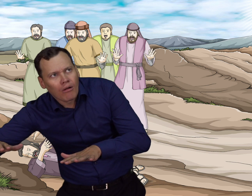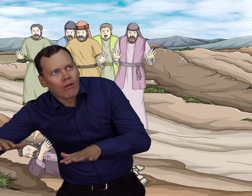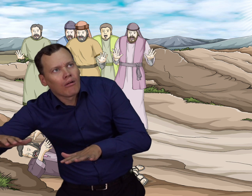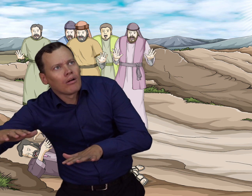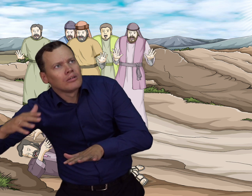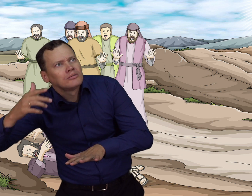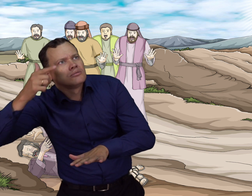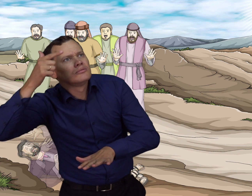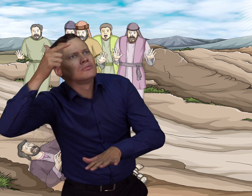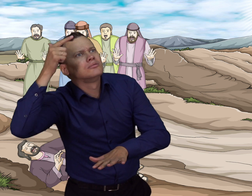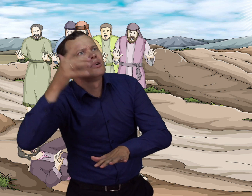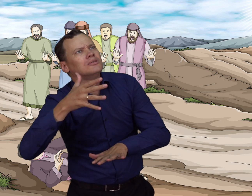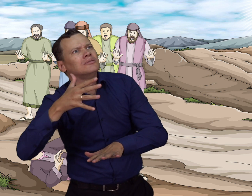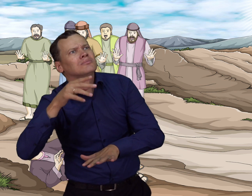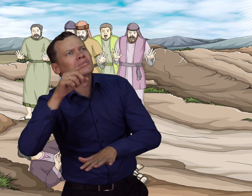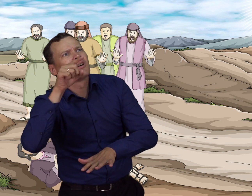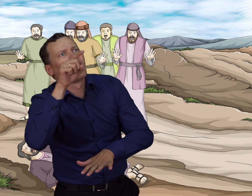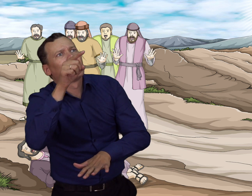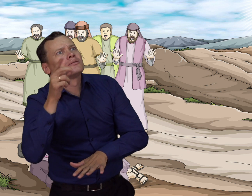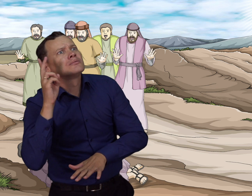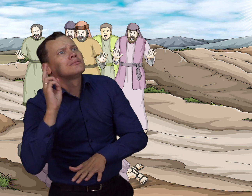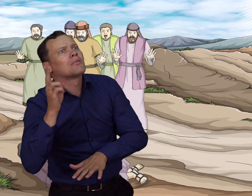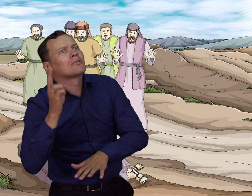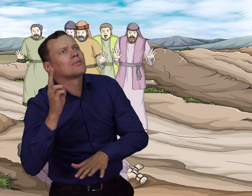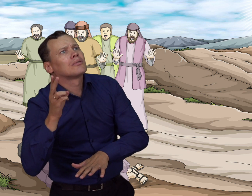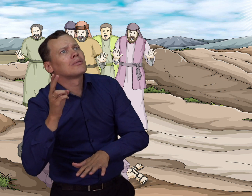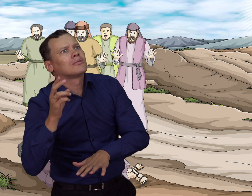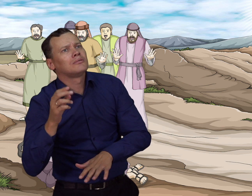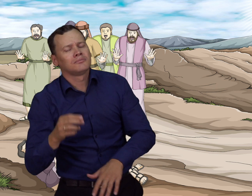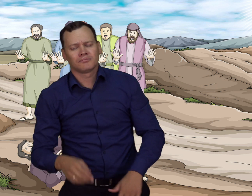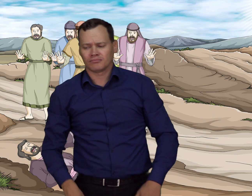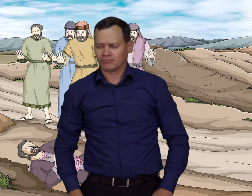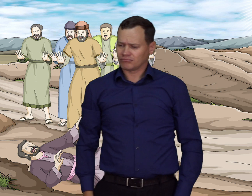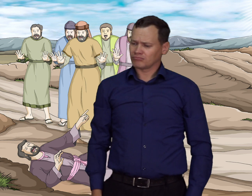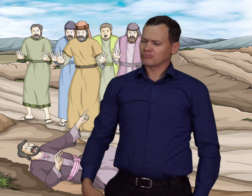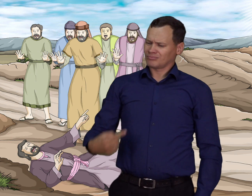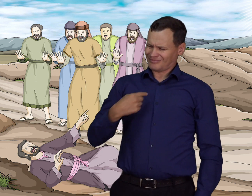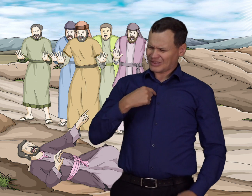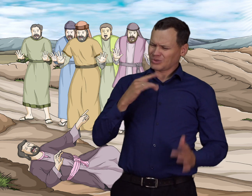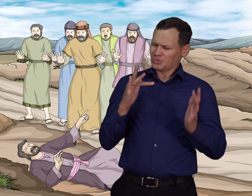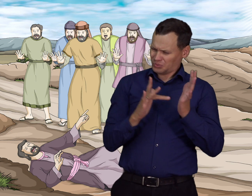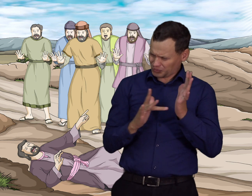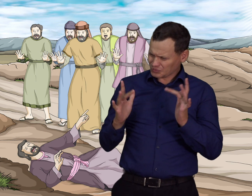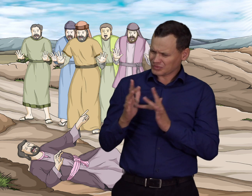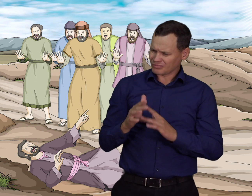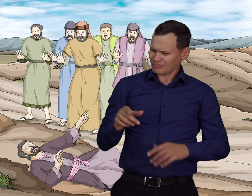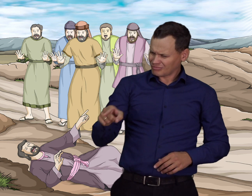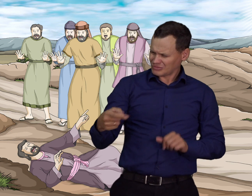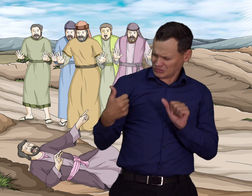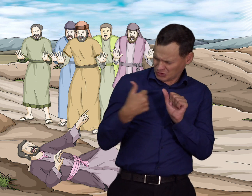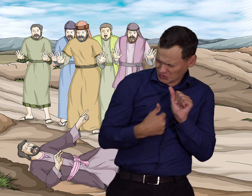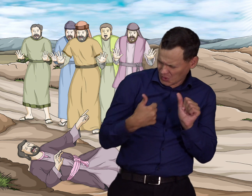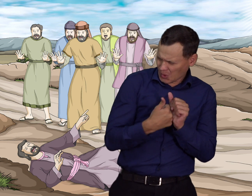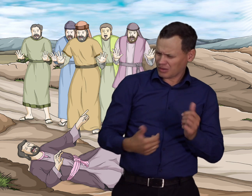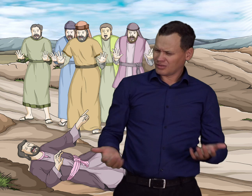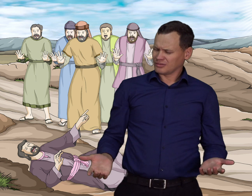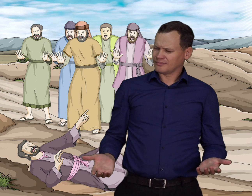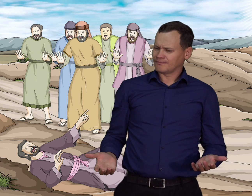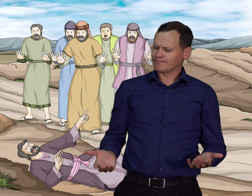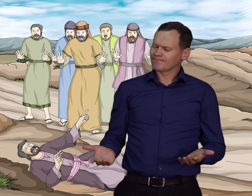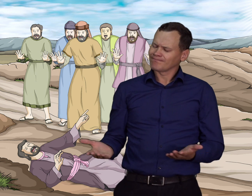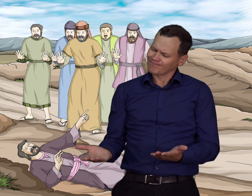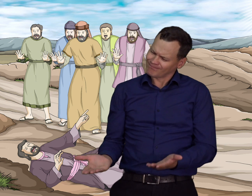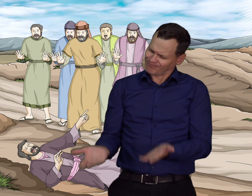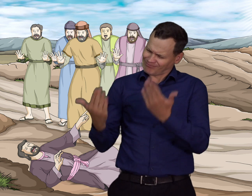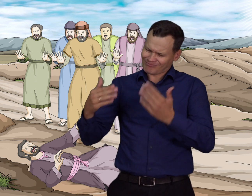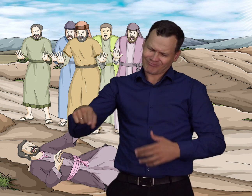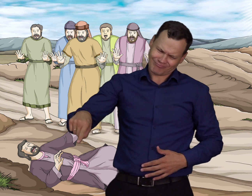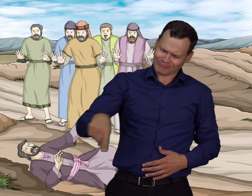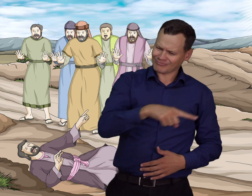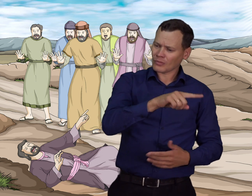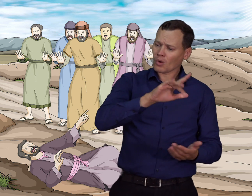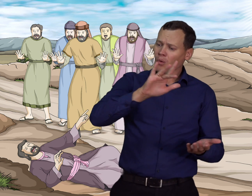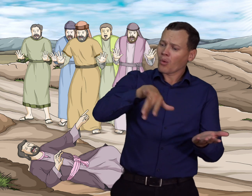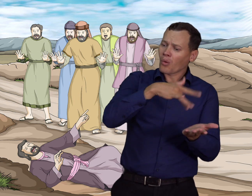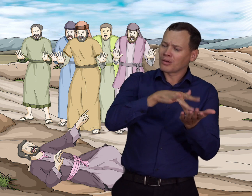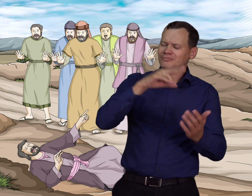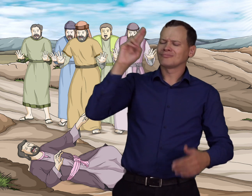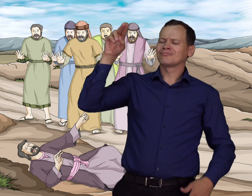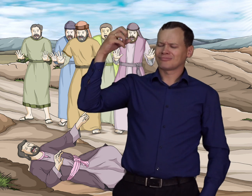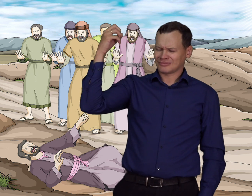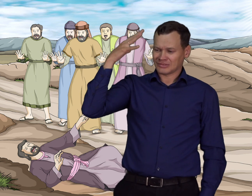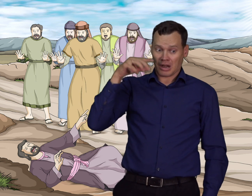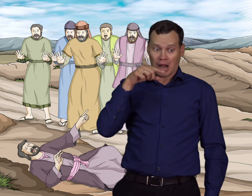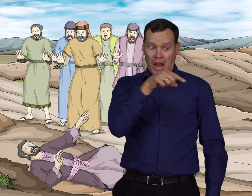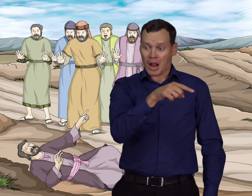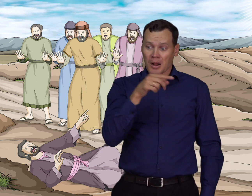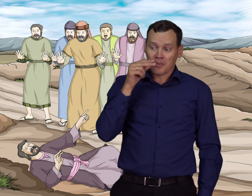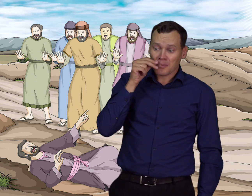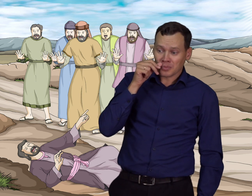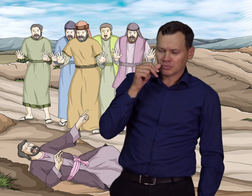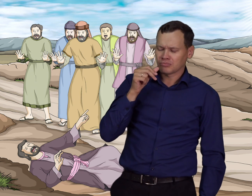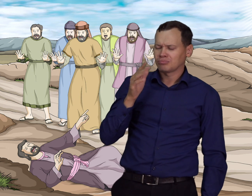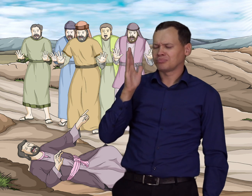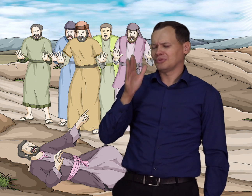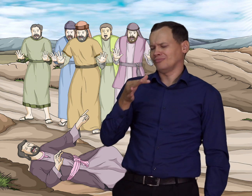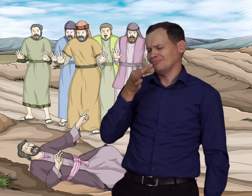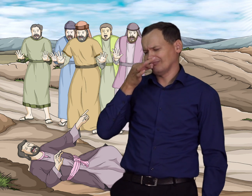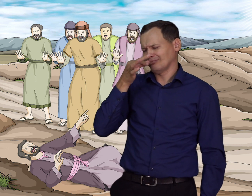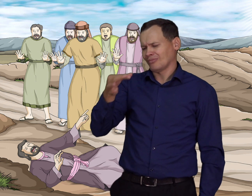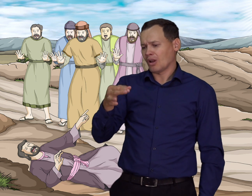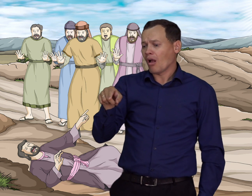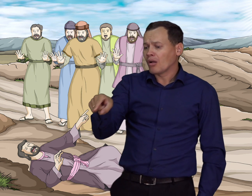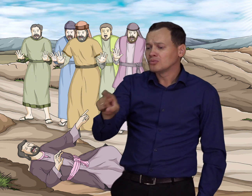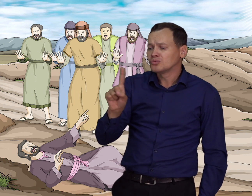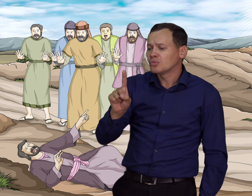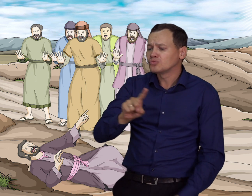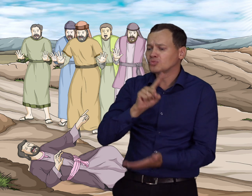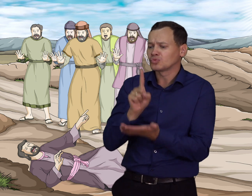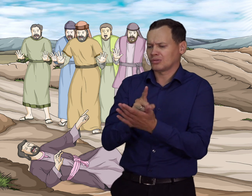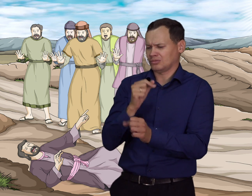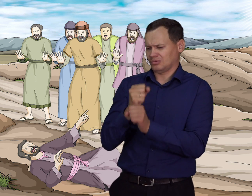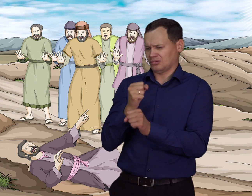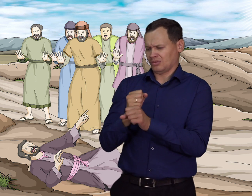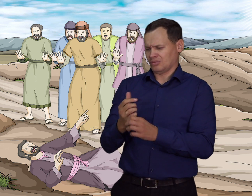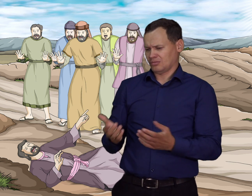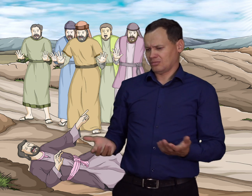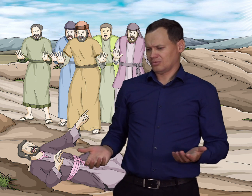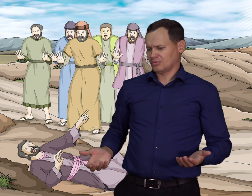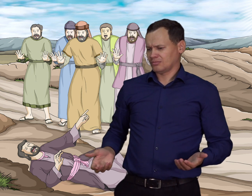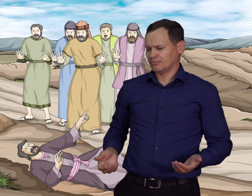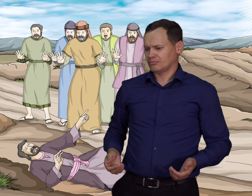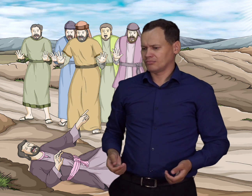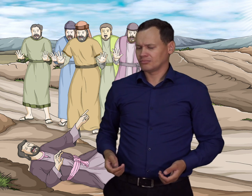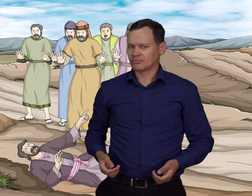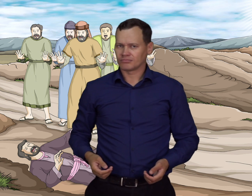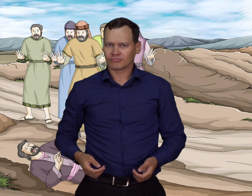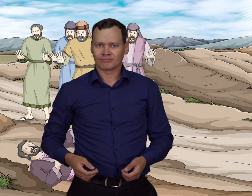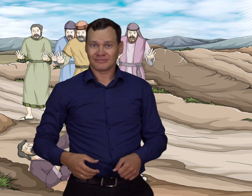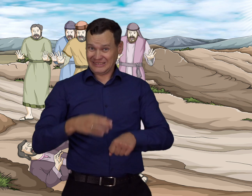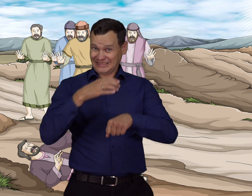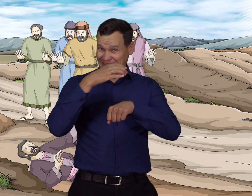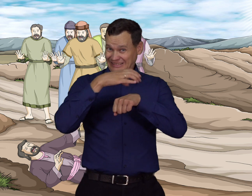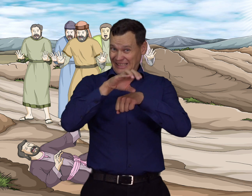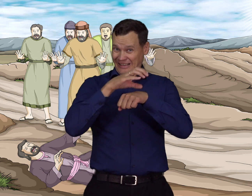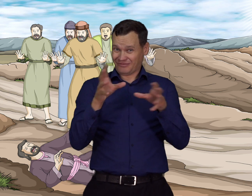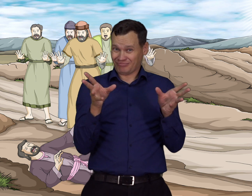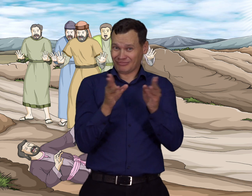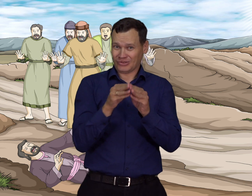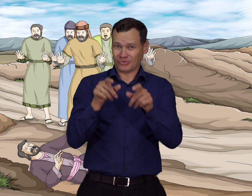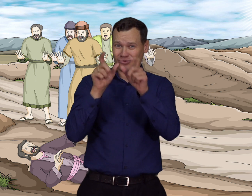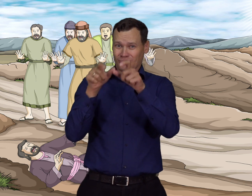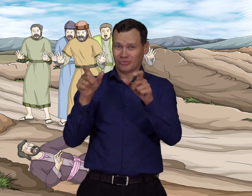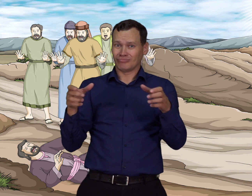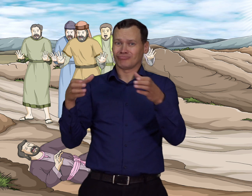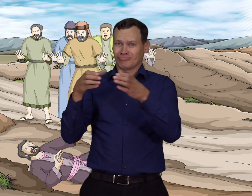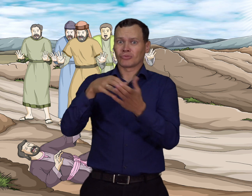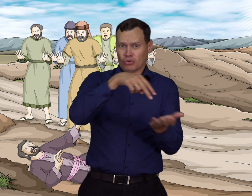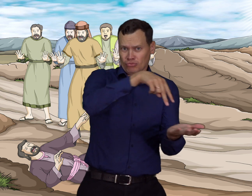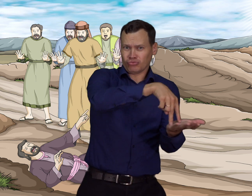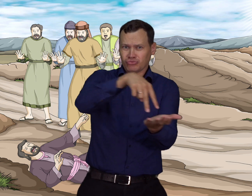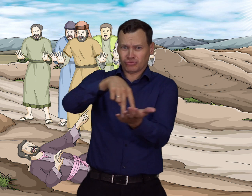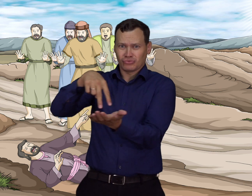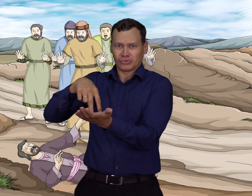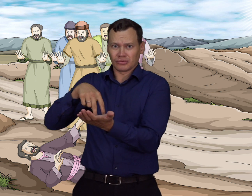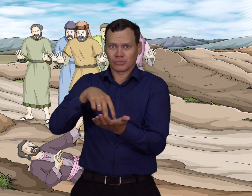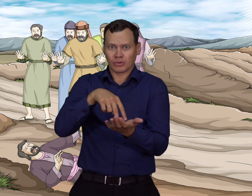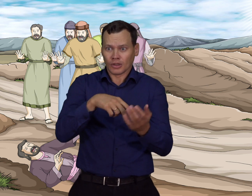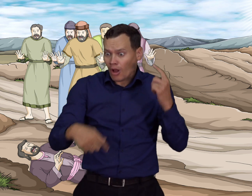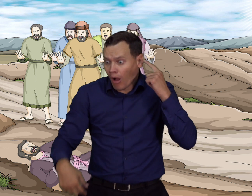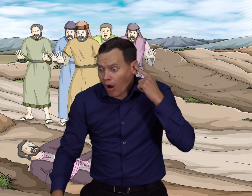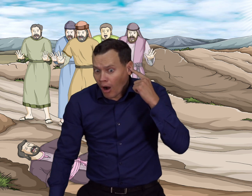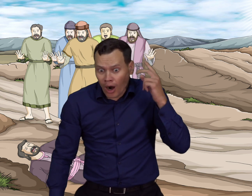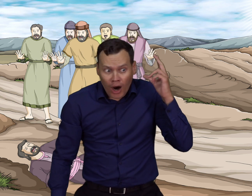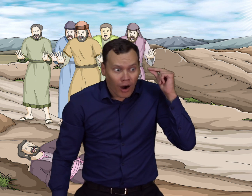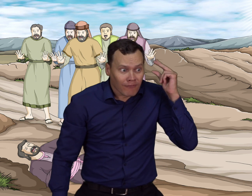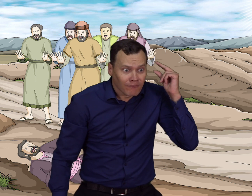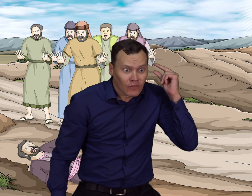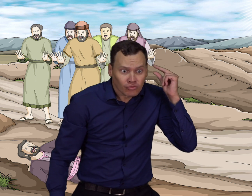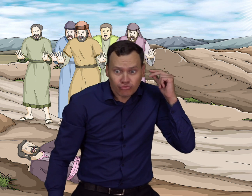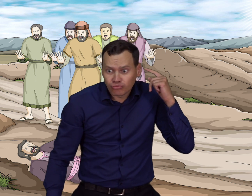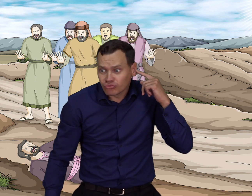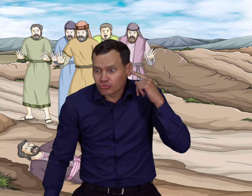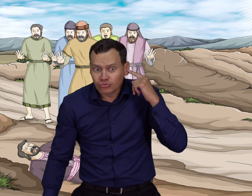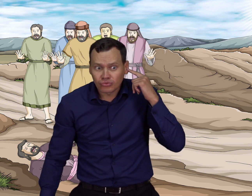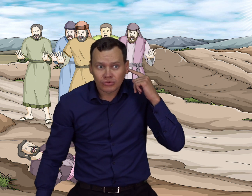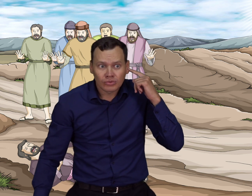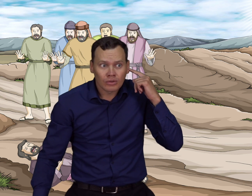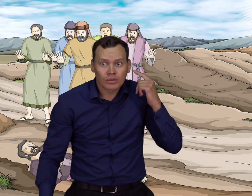“I am Jesus, whom you are persecuting,” He replied. “Now get up and go into the city, and you will be told what you must do.”